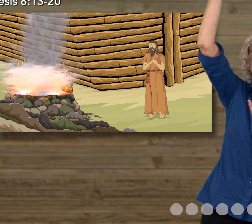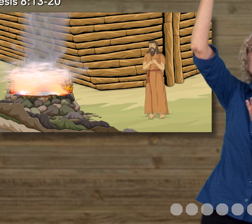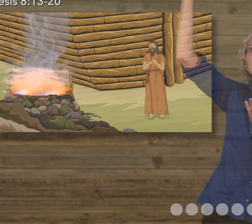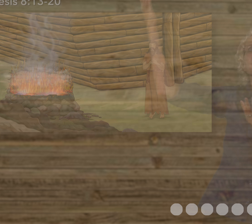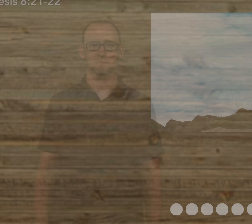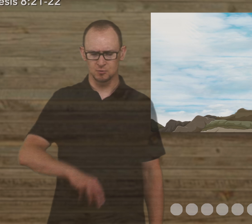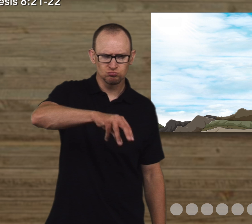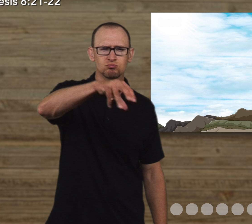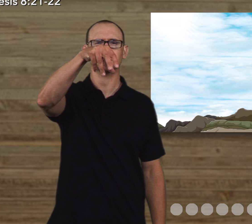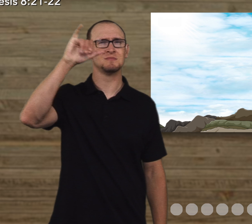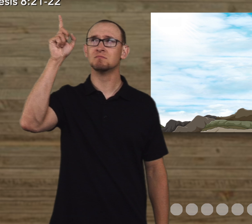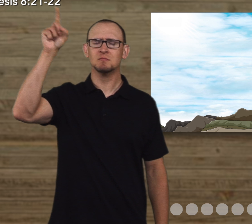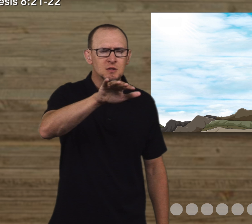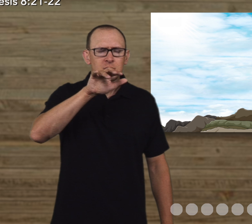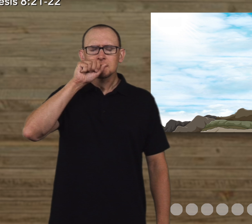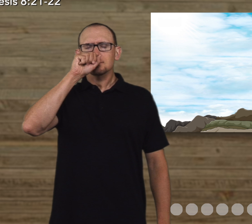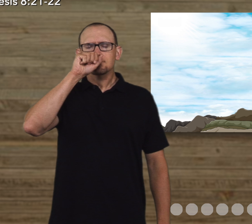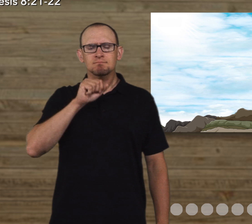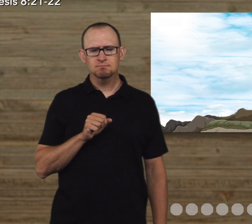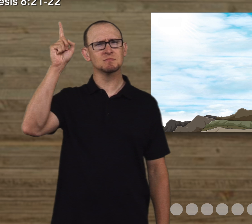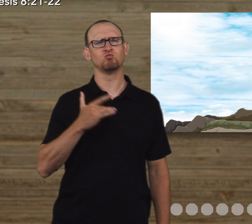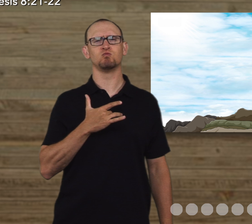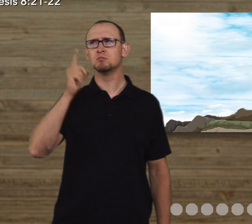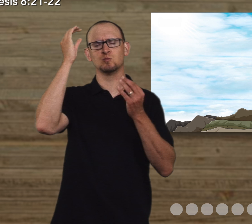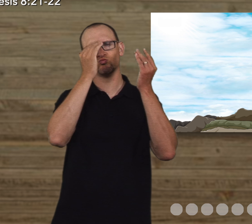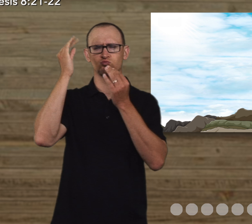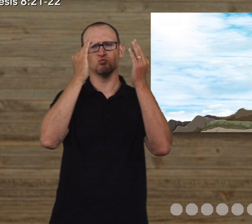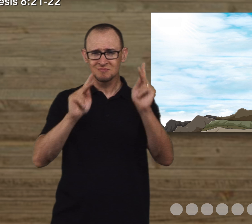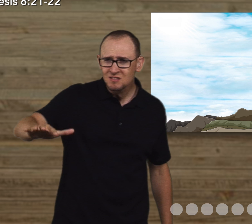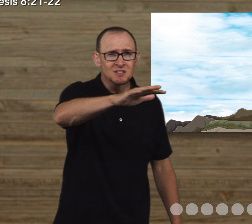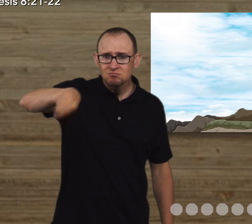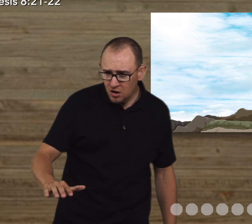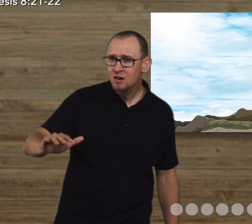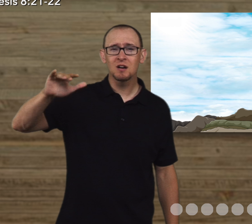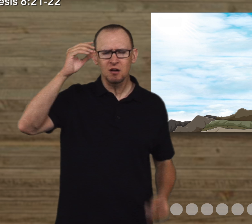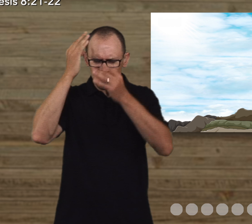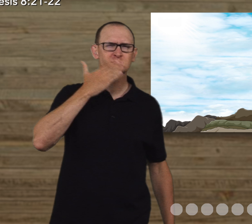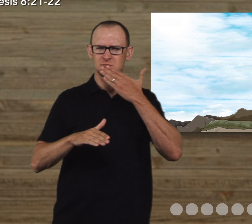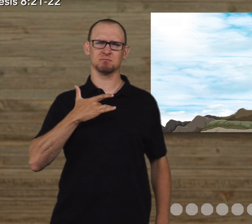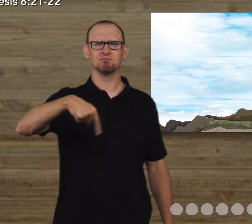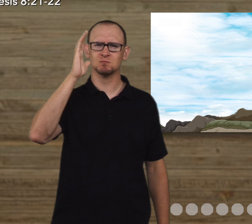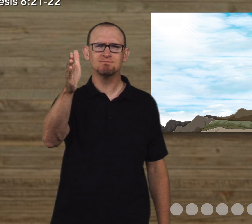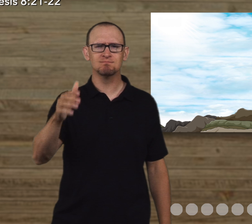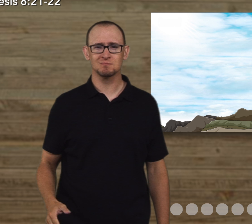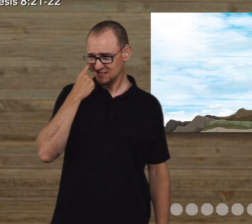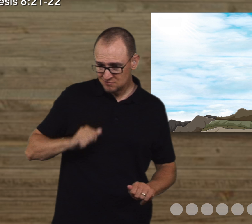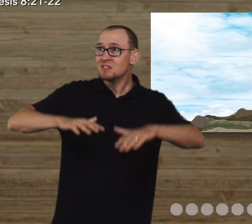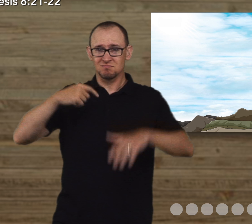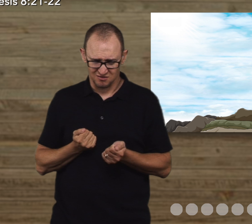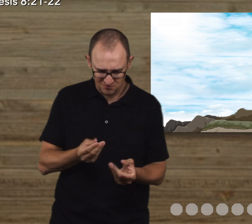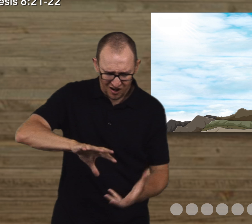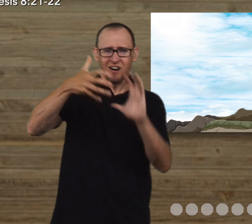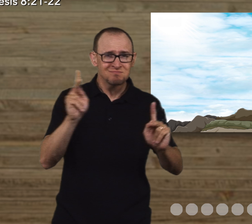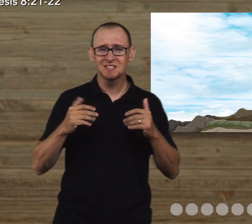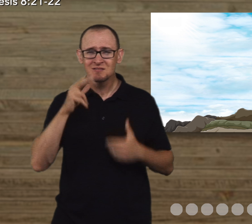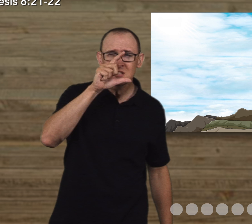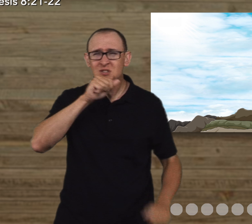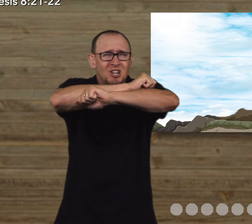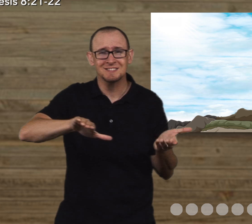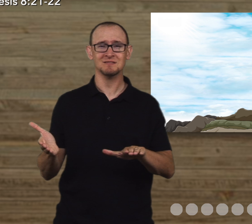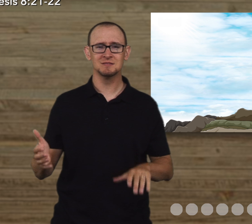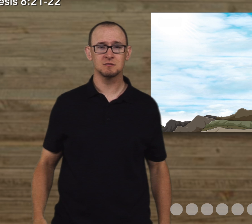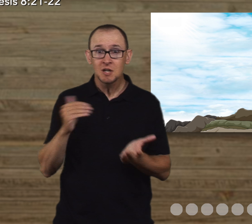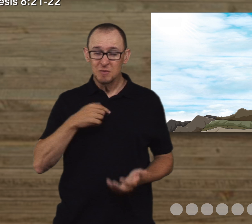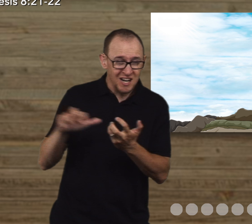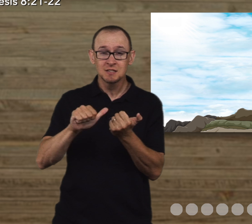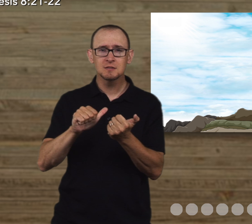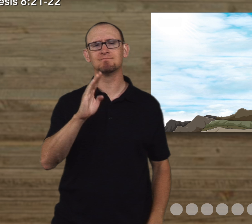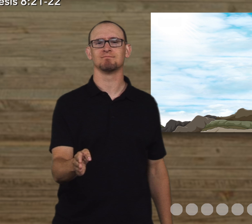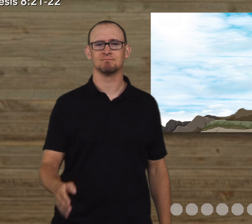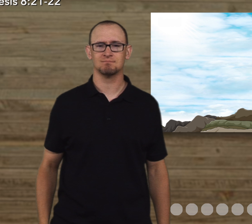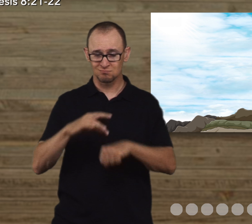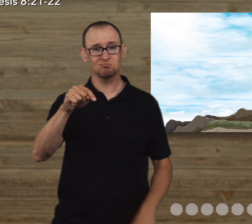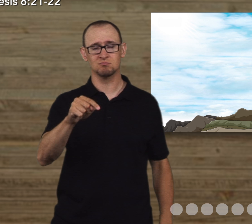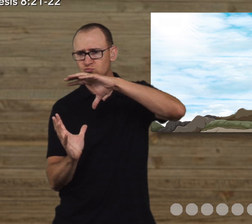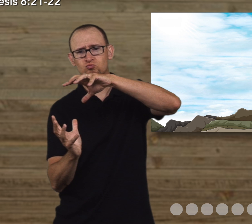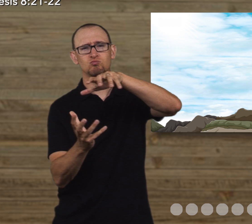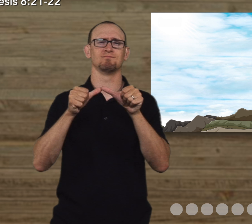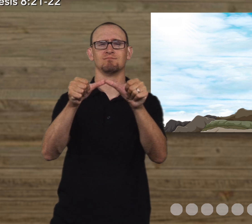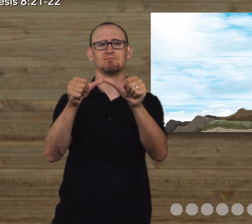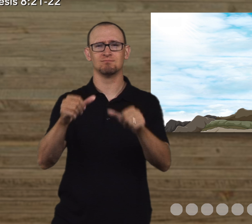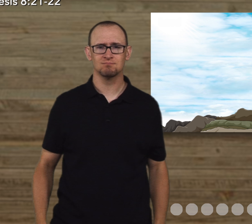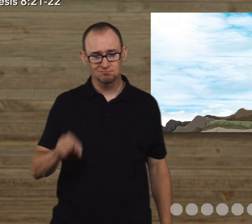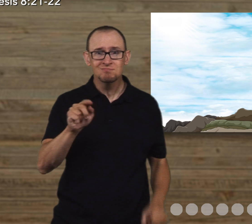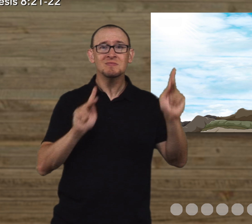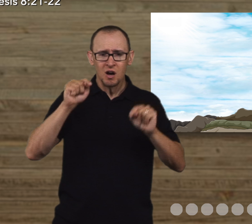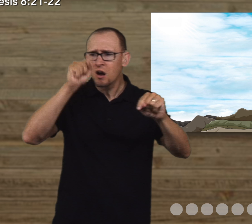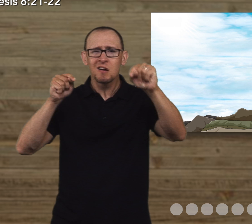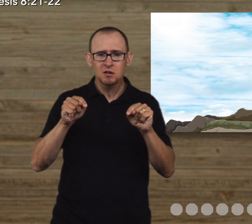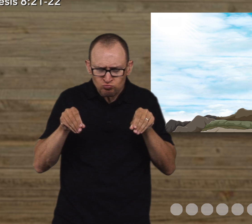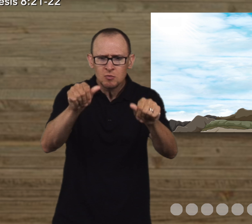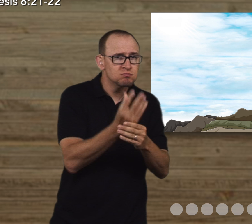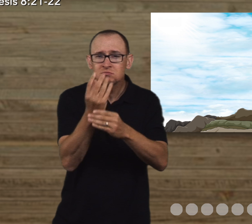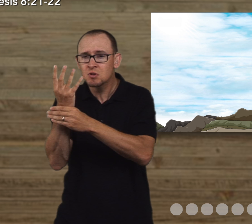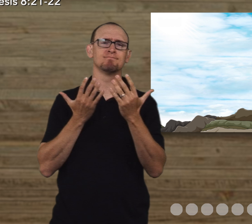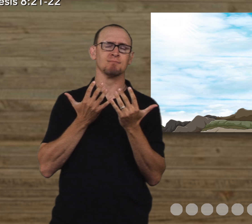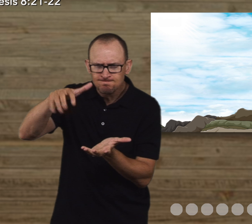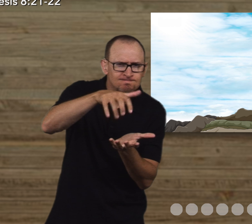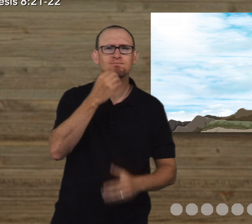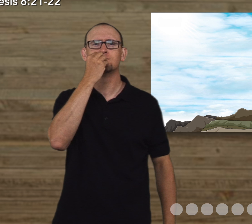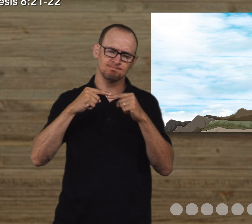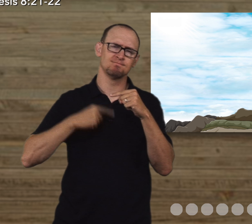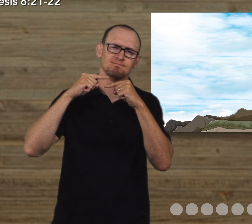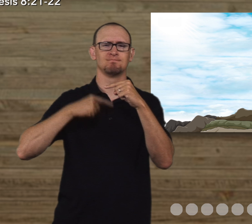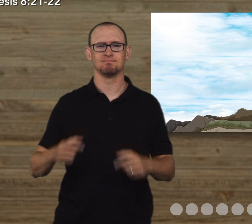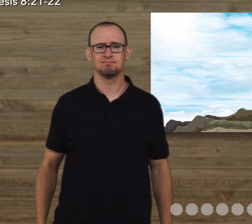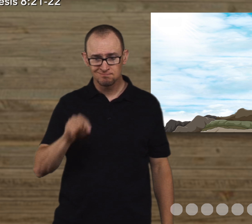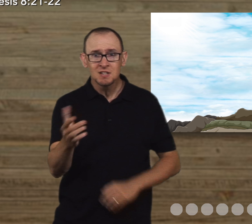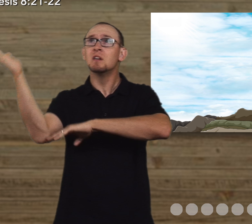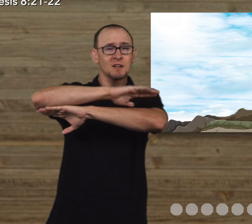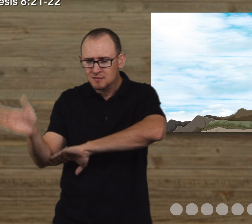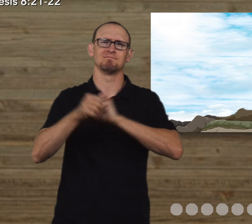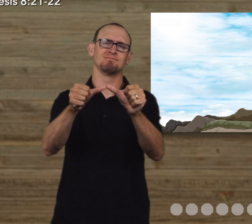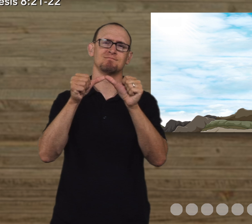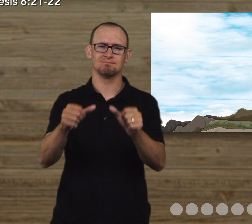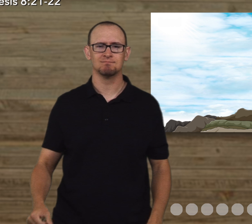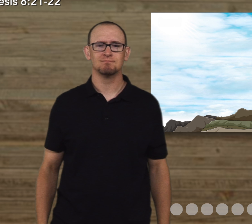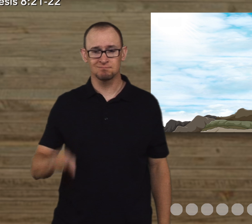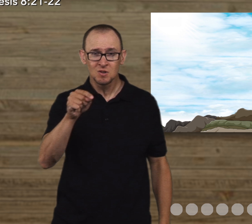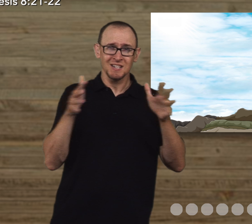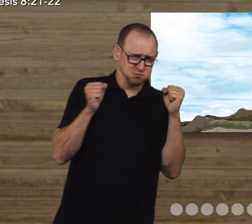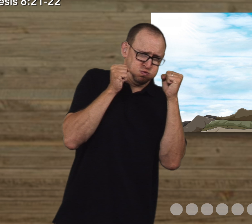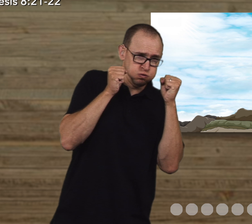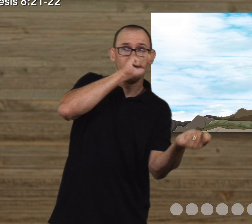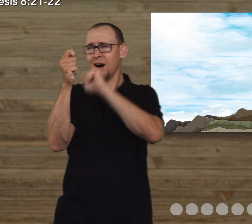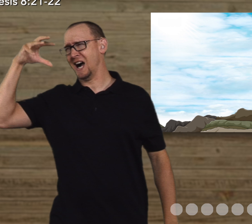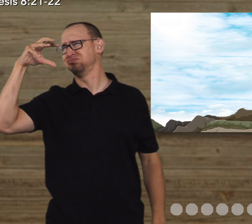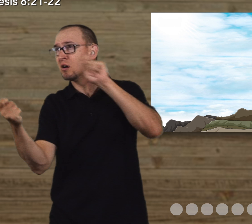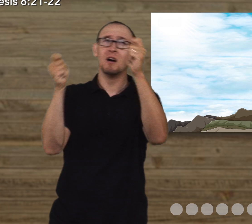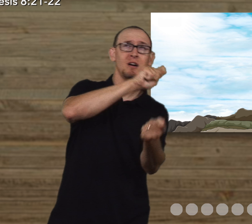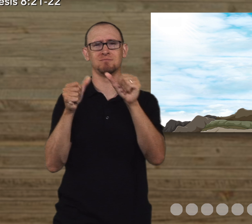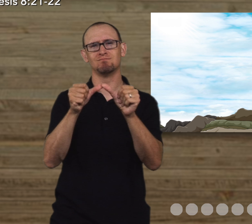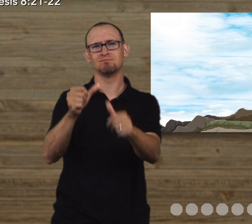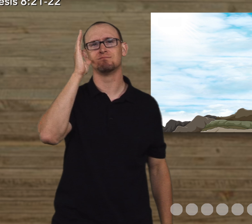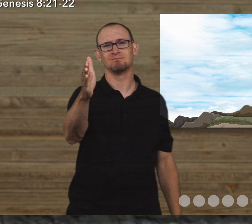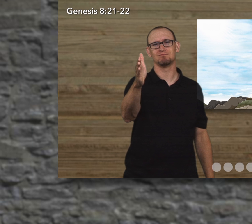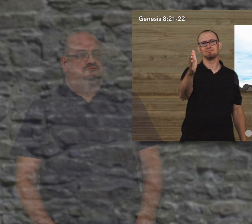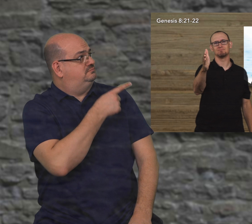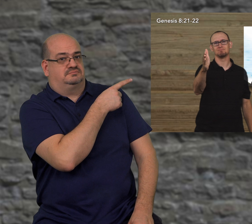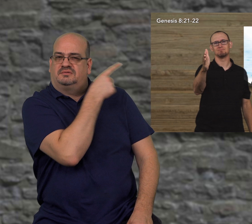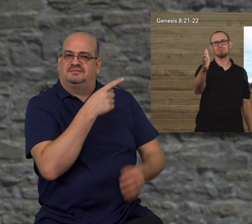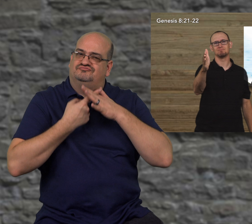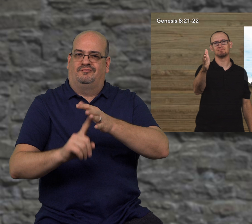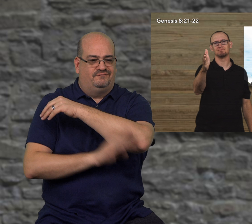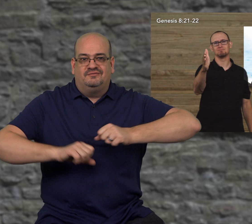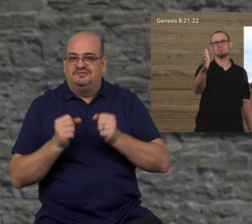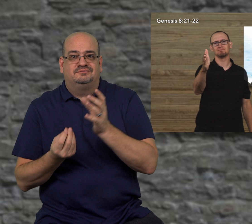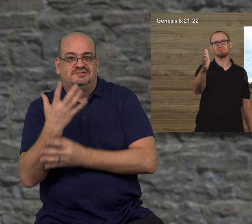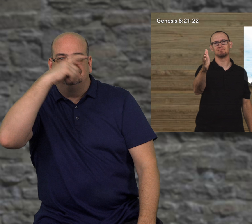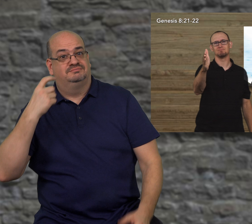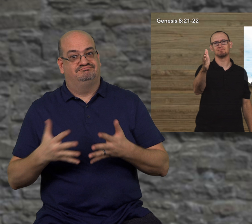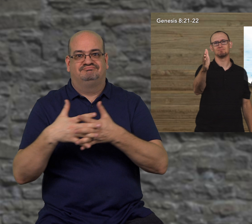When the LORD smelled the pleasing aroma, He said in His heart, “Never again will I curse the ground because of man, even though every inclination of his heart is evil from his youth.